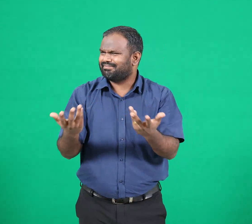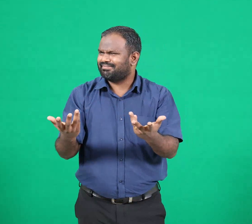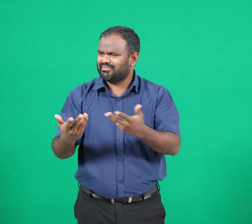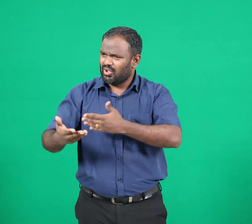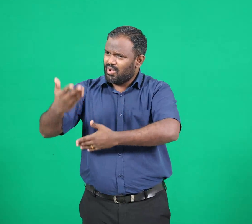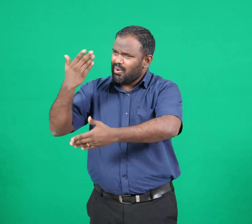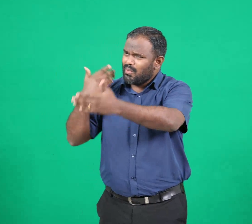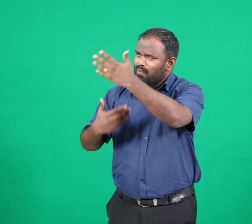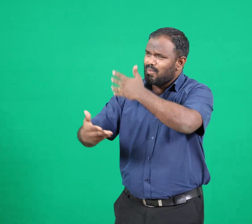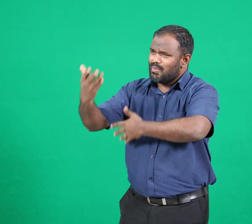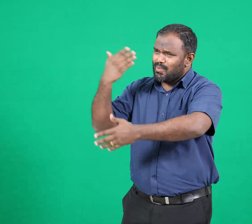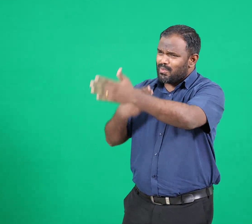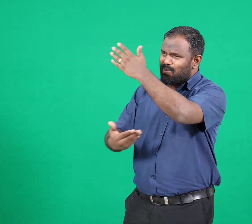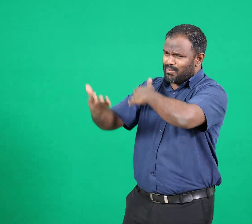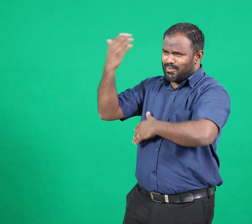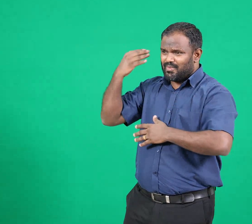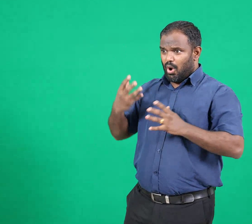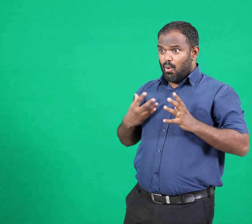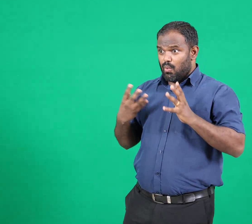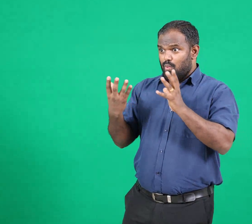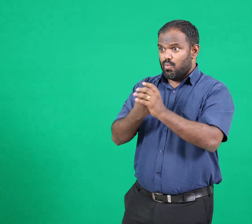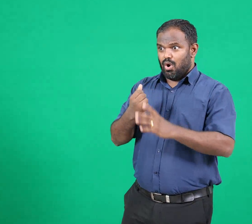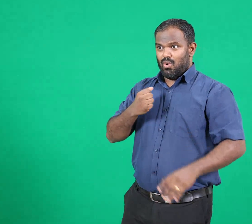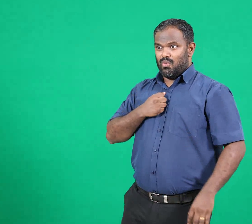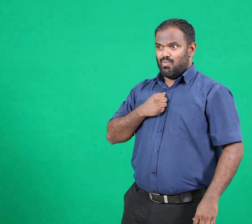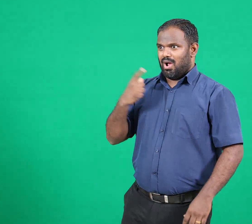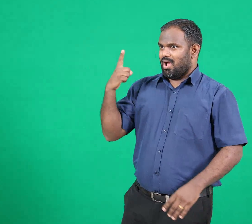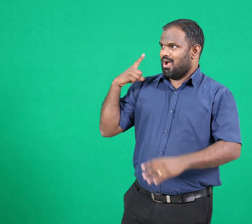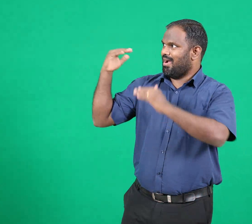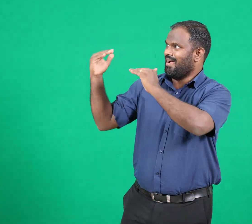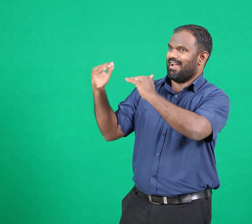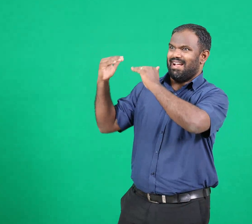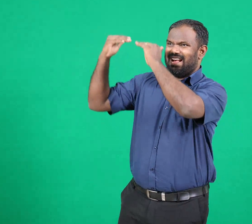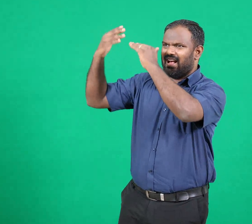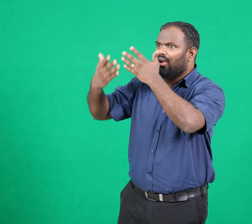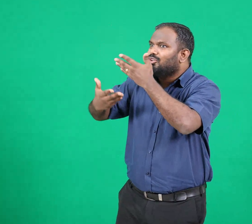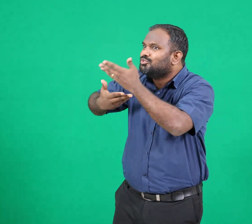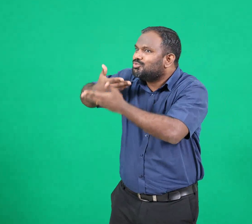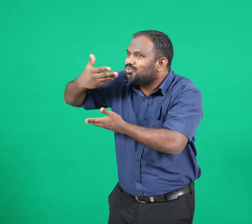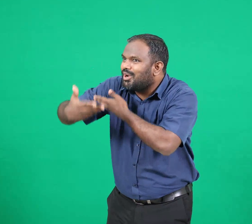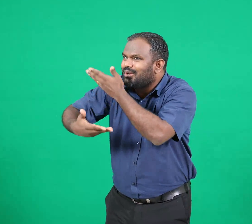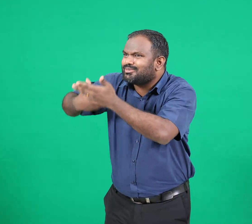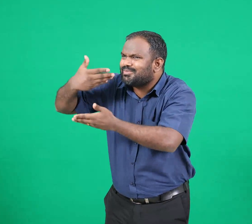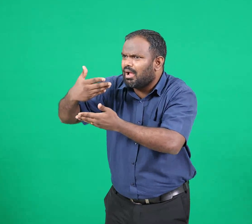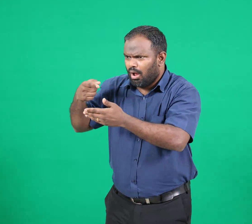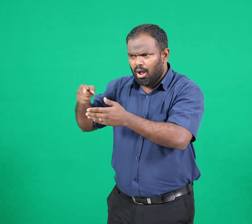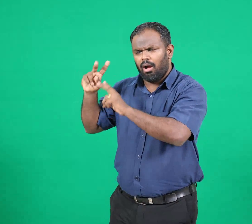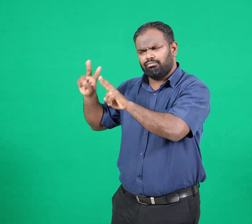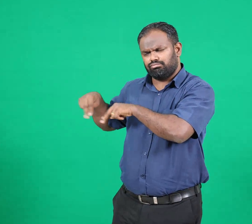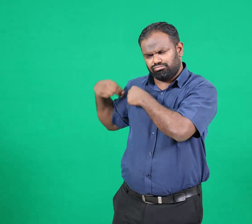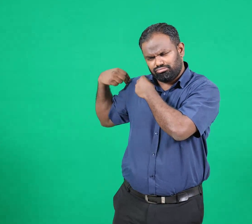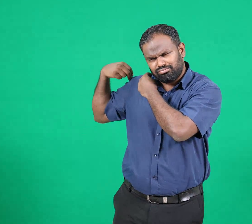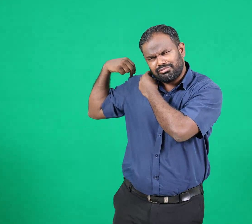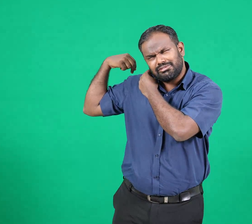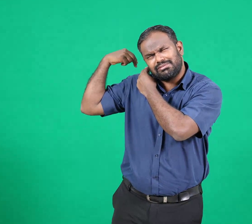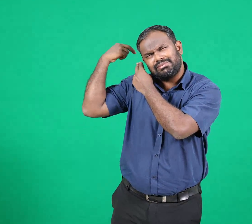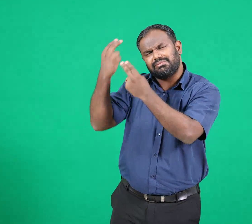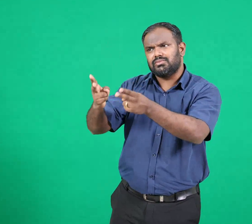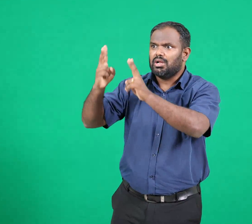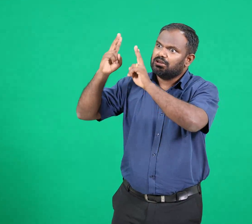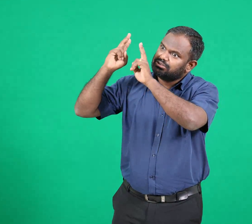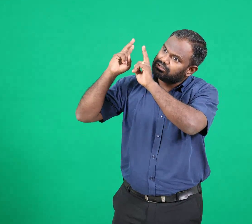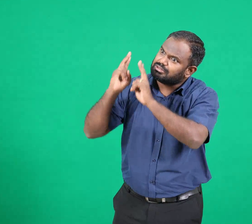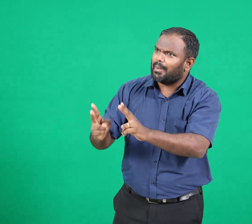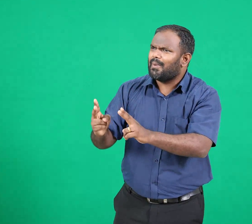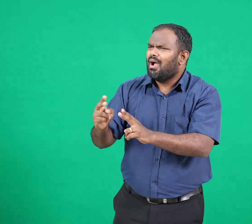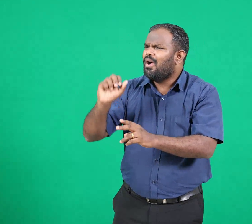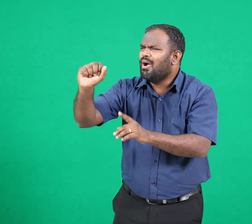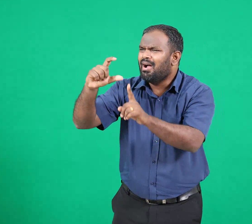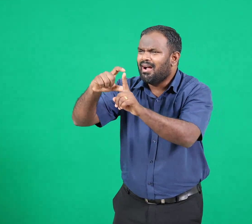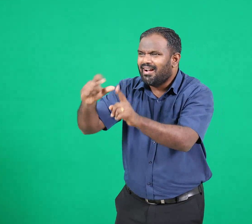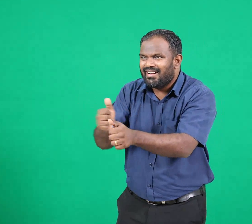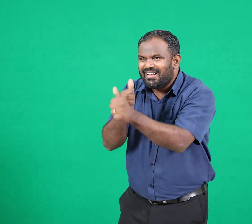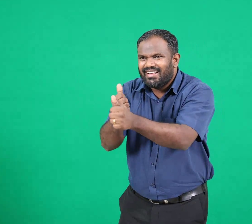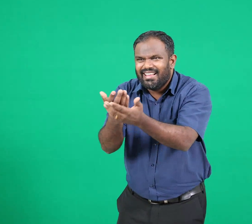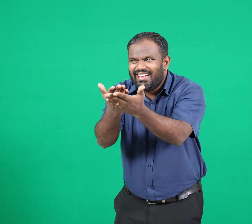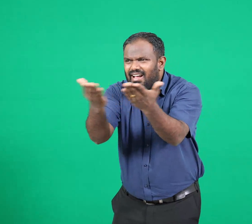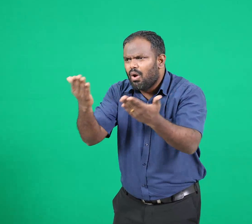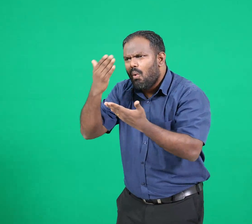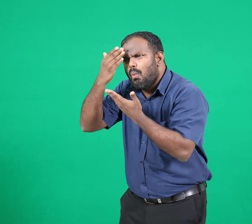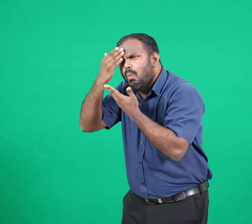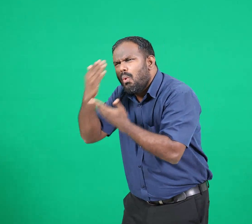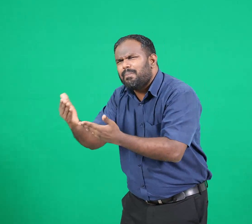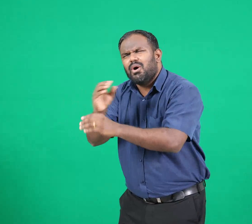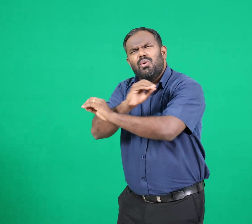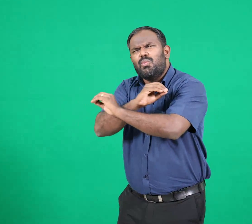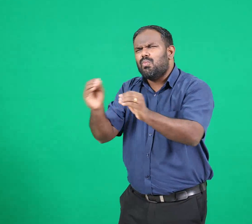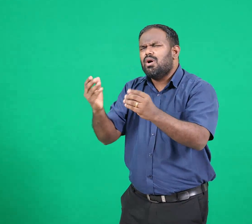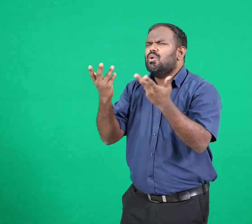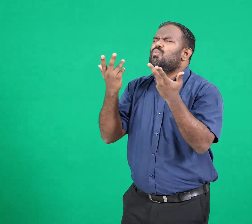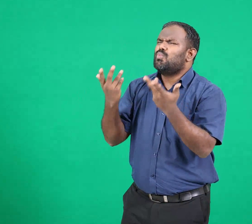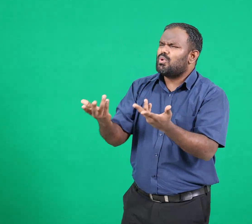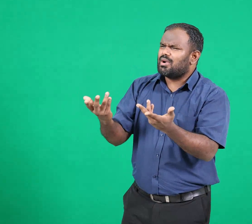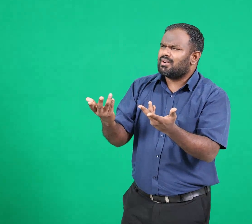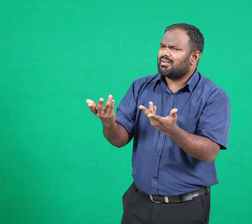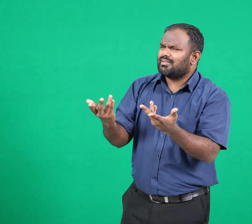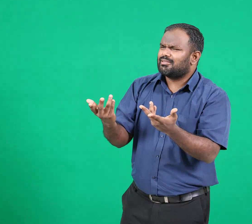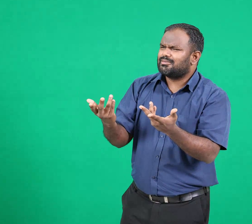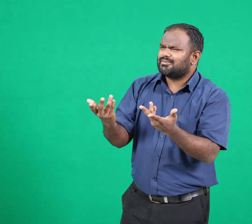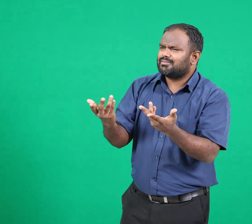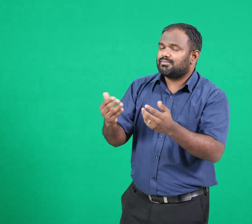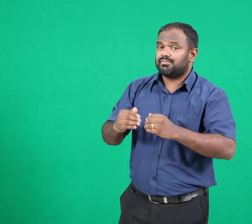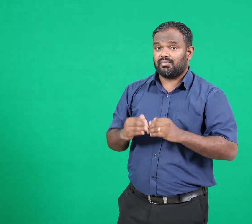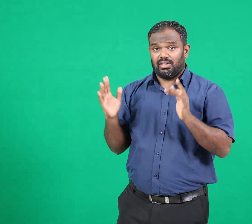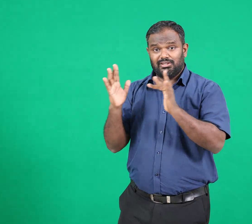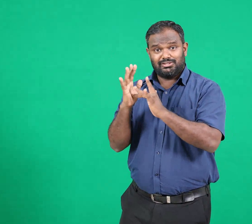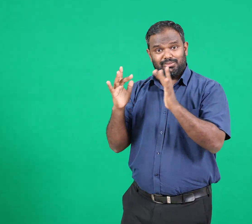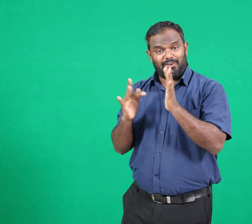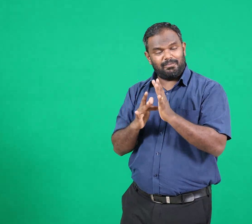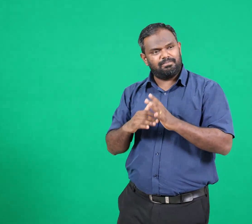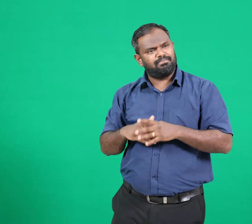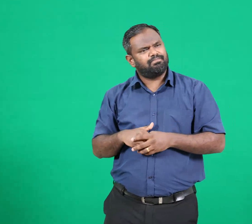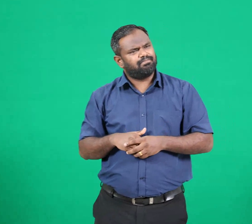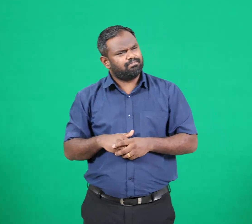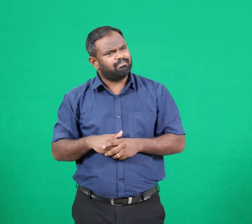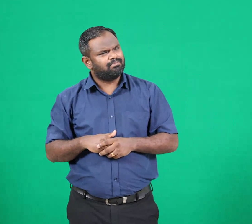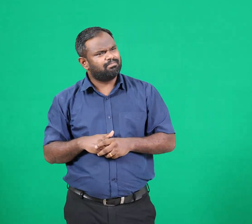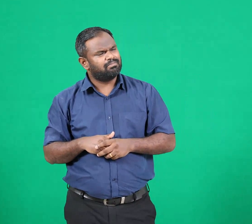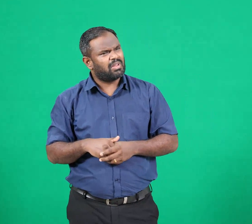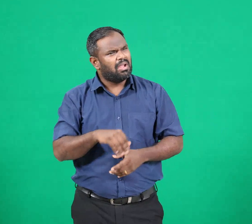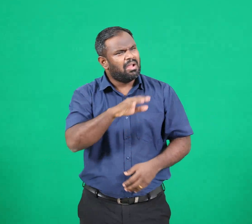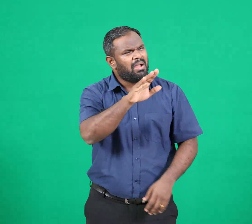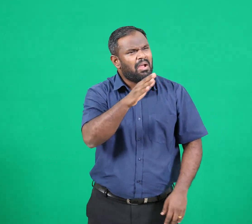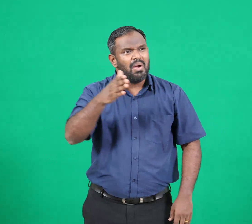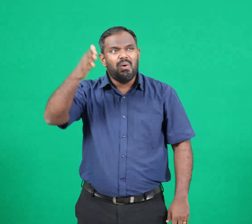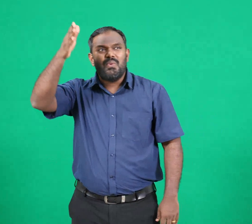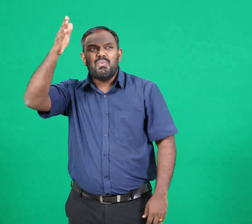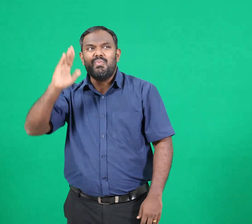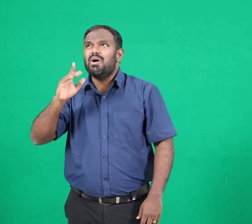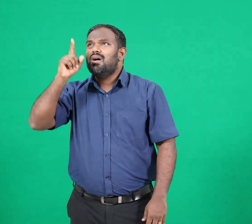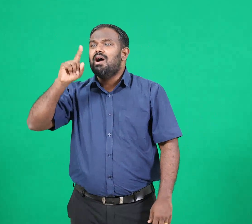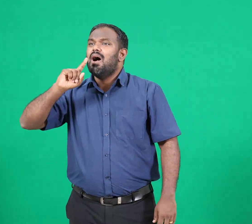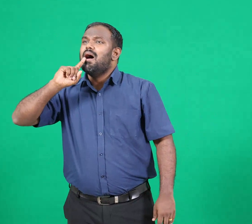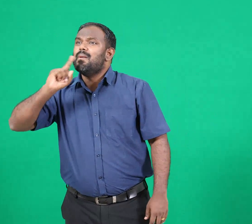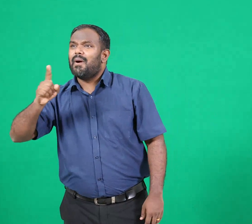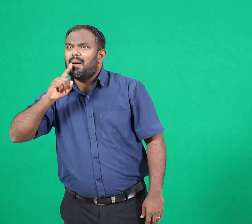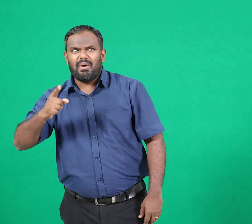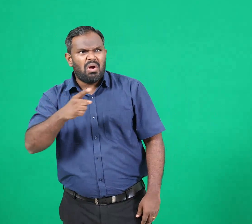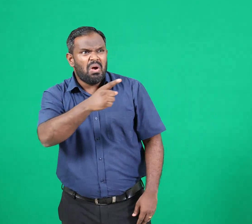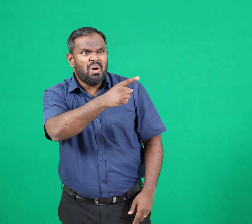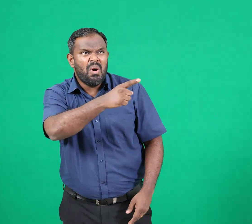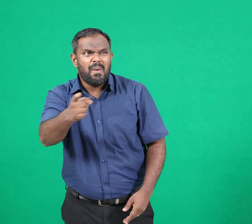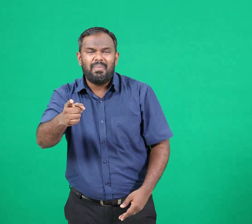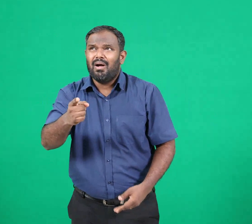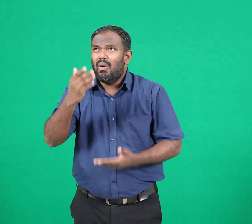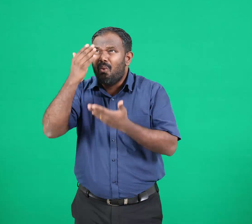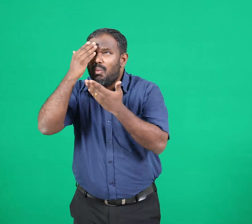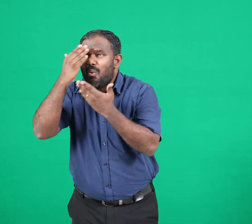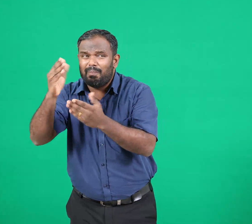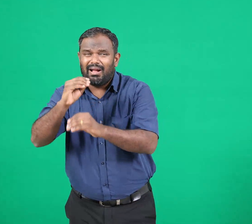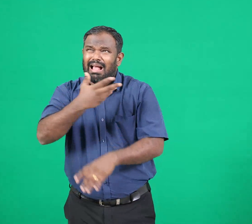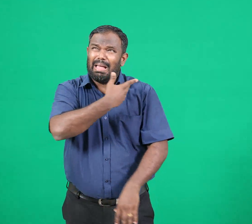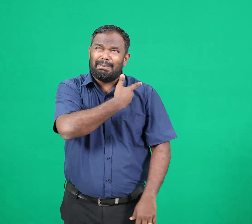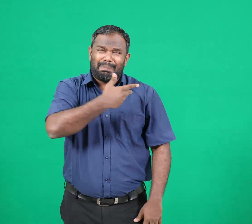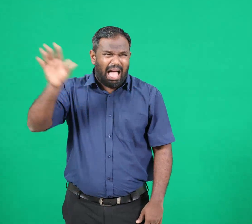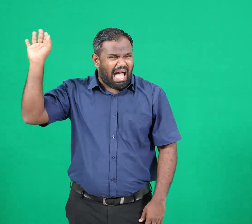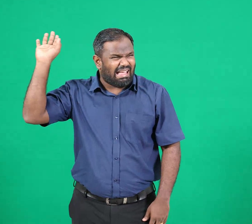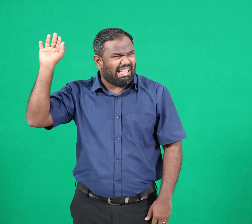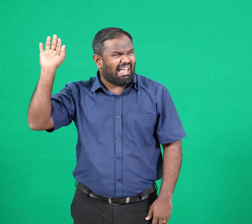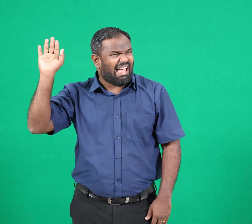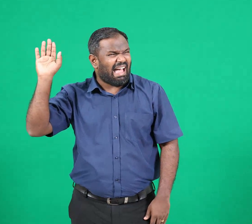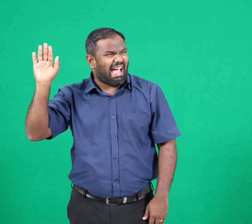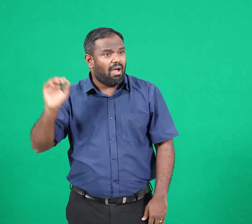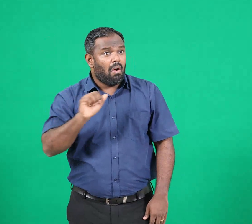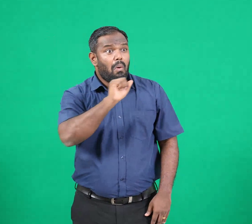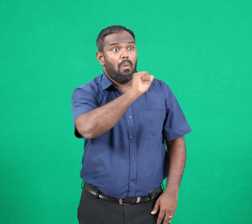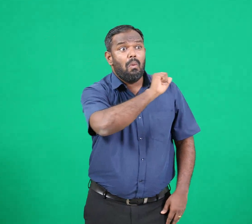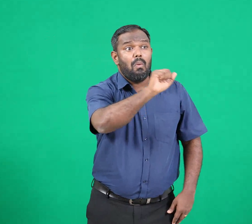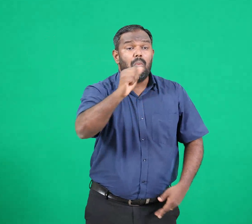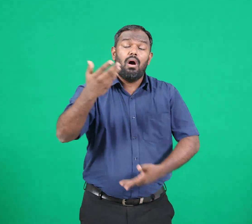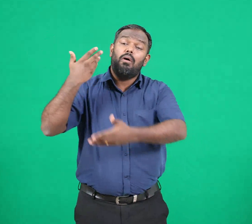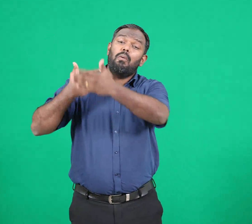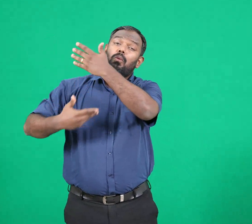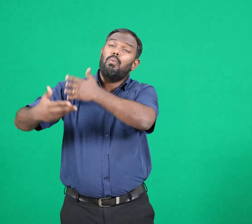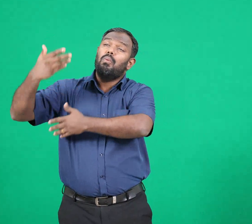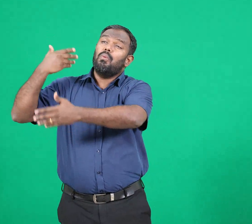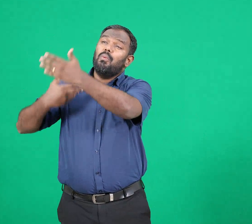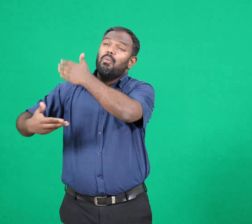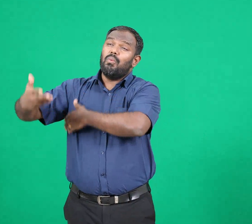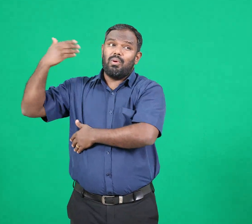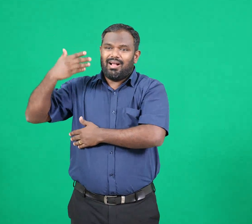Jesus replied, "And why do you break the command of God for the sake of your tradition?